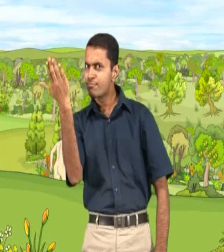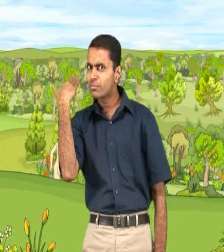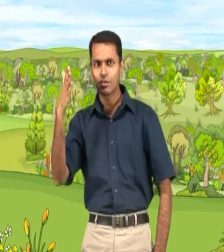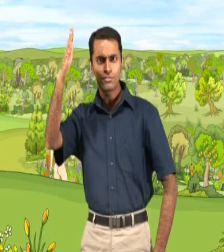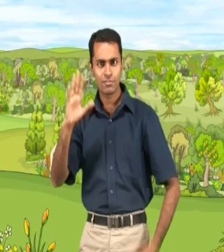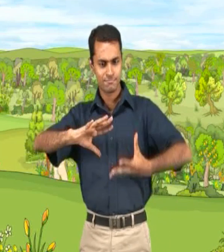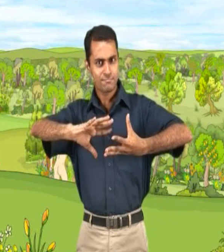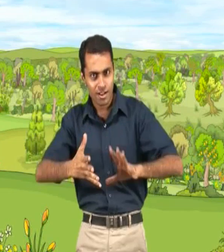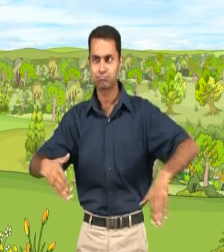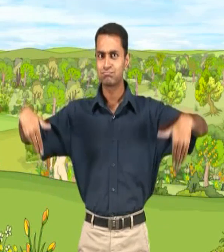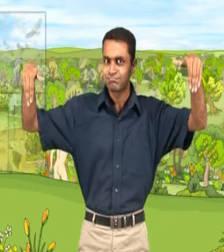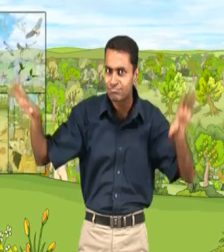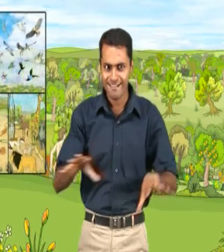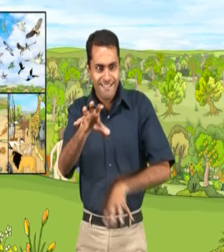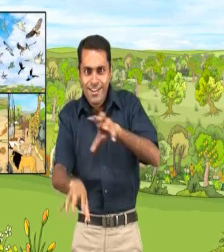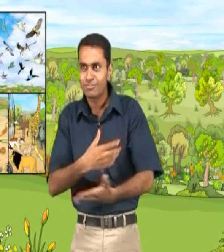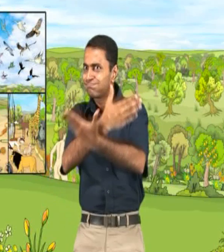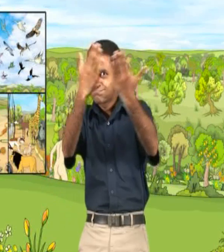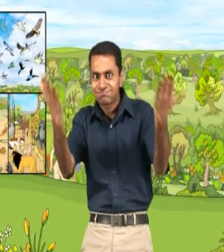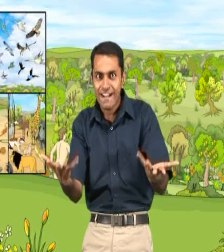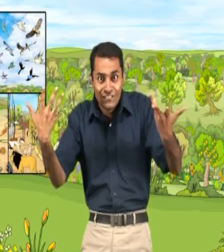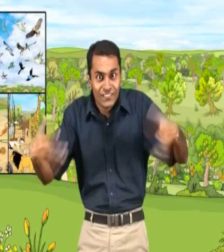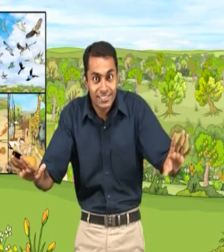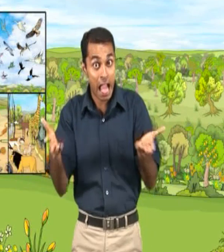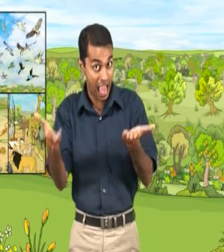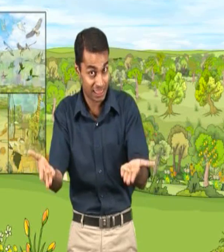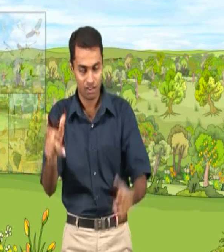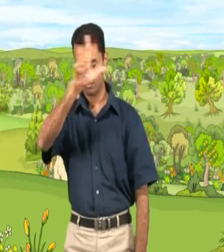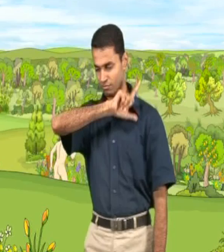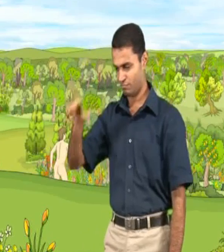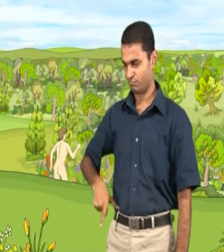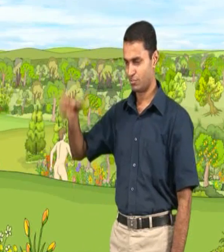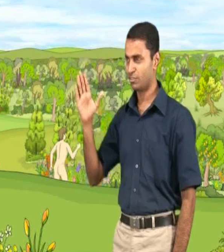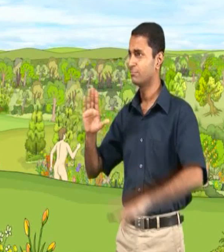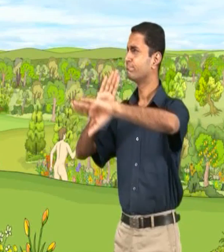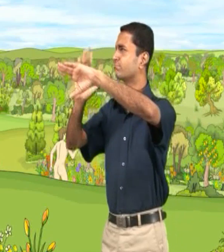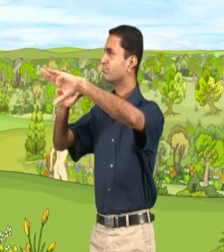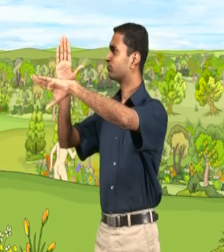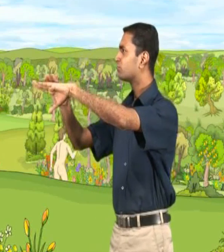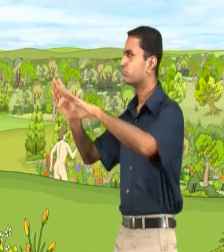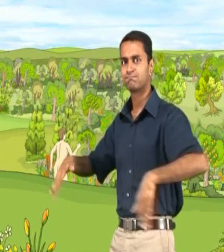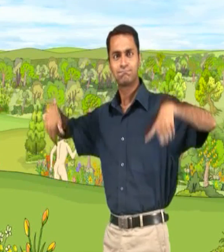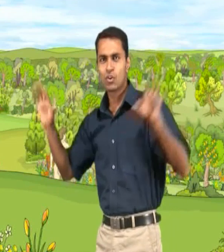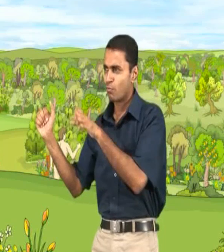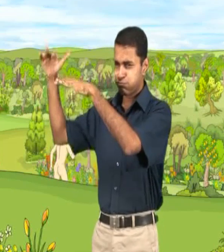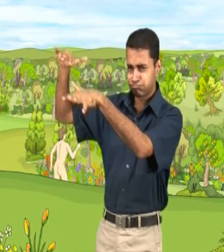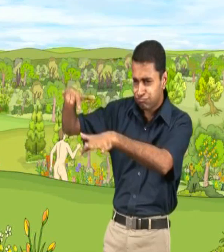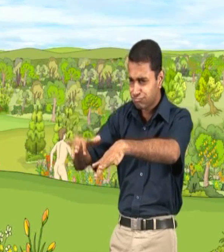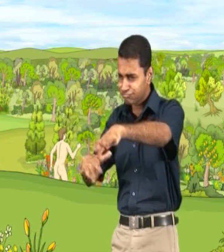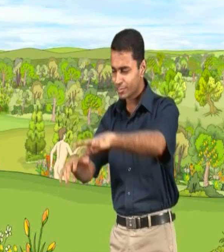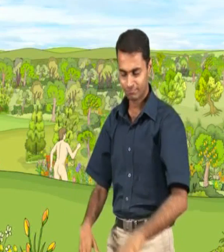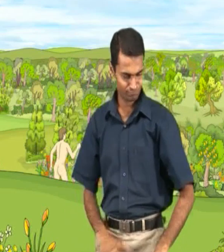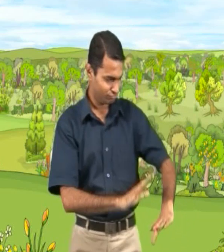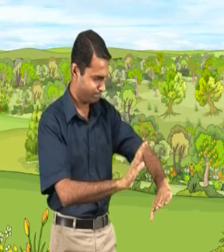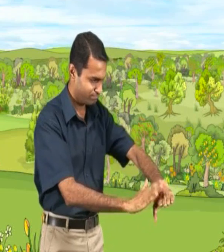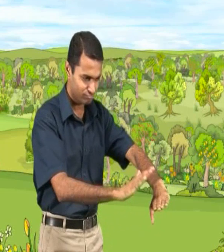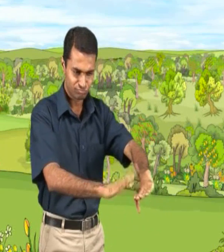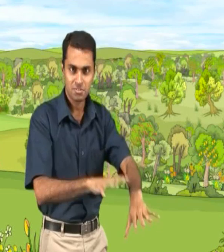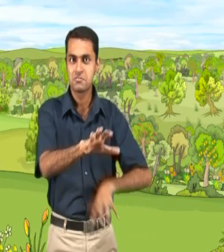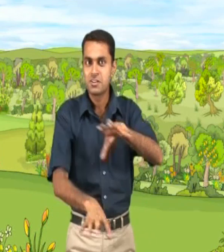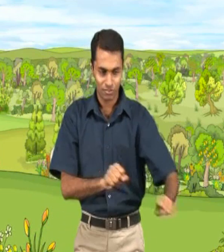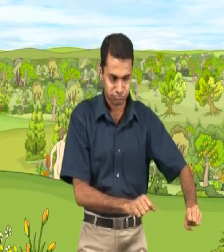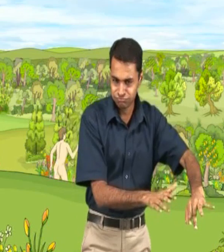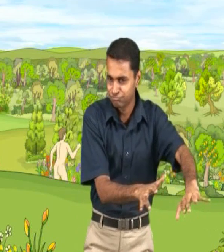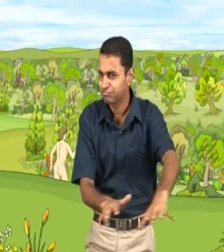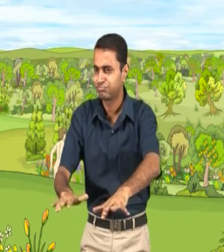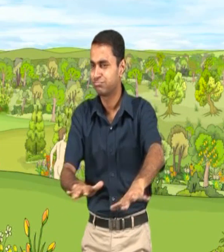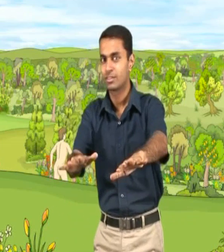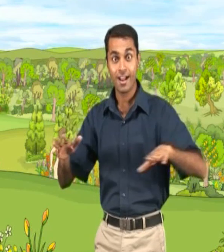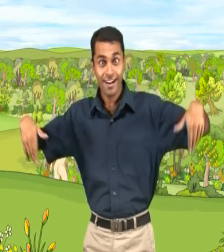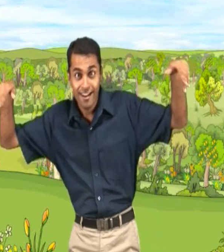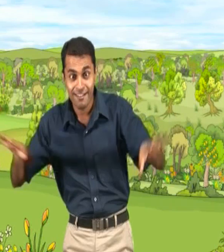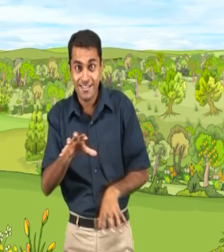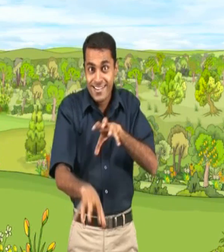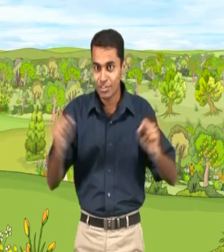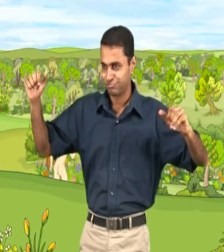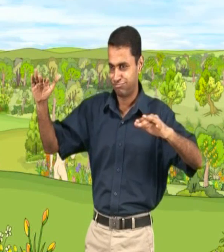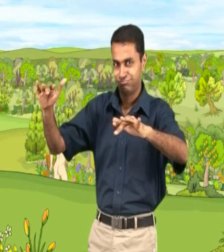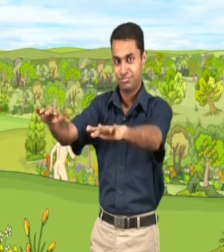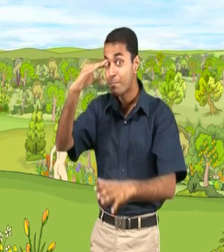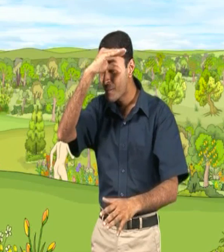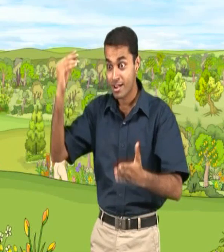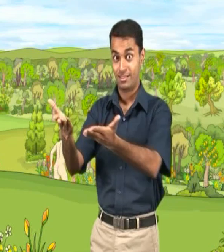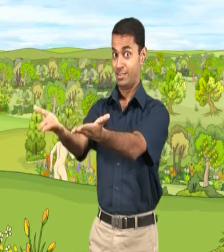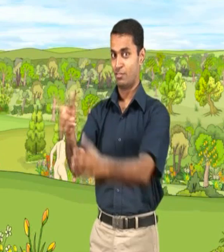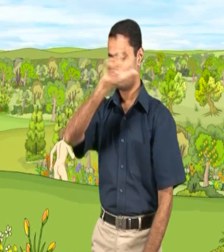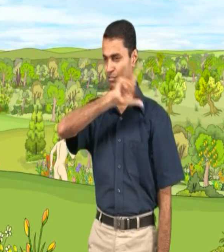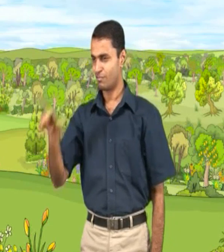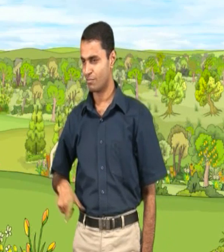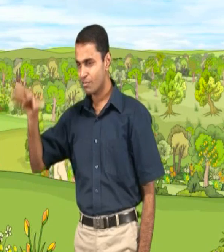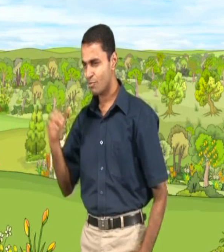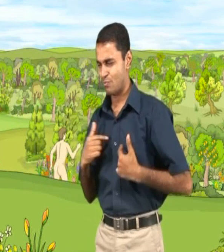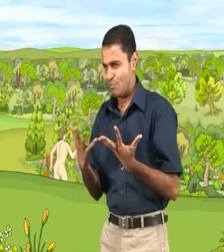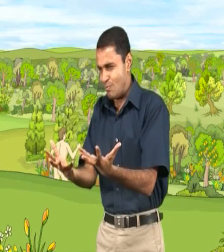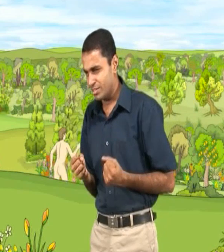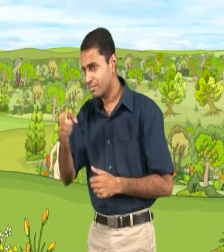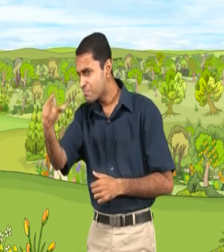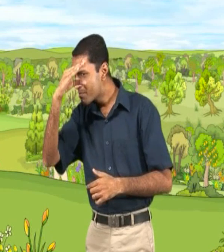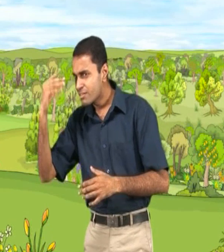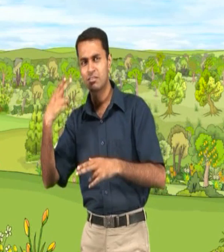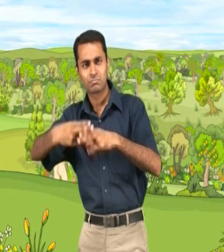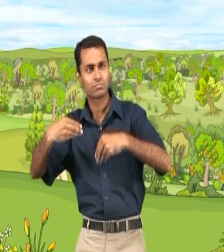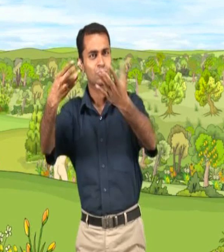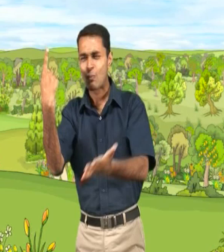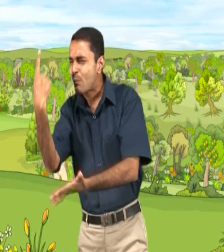And out of the ground the LORD God formed every beast of the field and every bird of the air, and He brought them to the man to see what he would name each one.